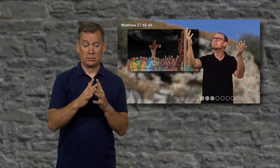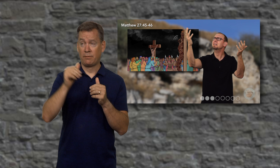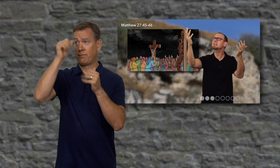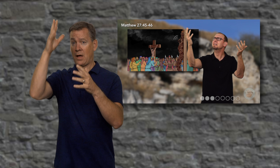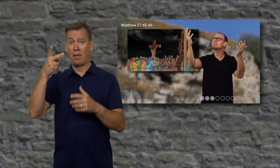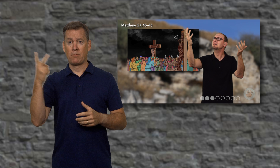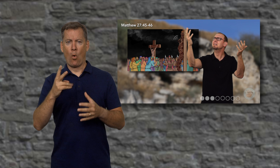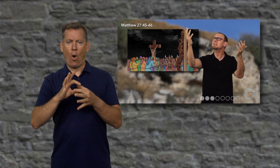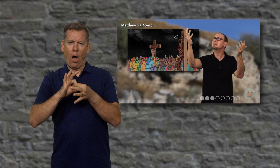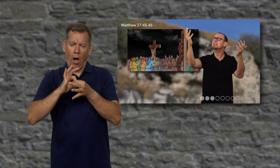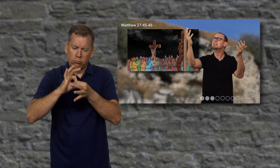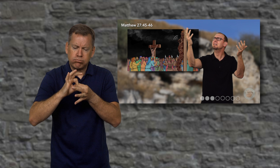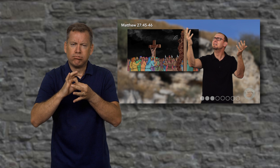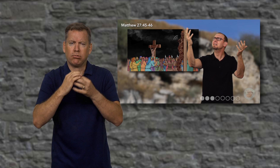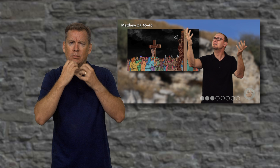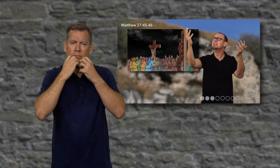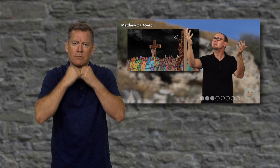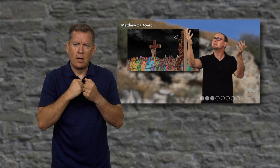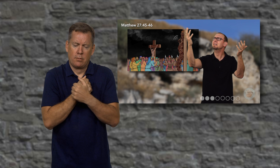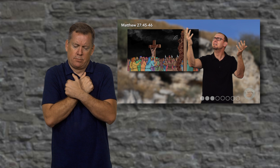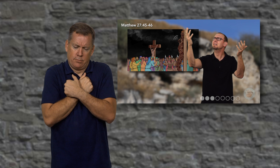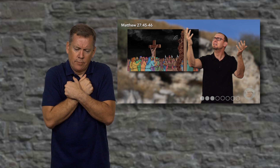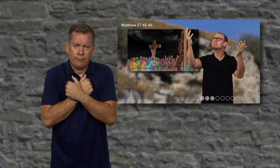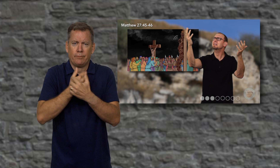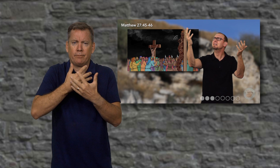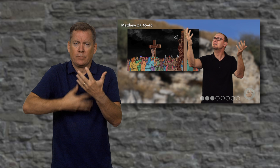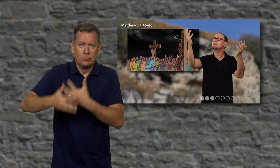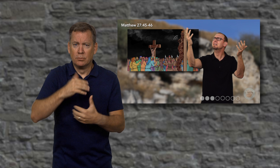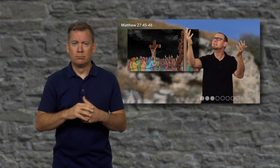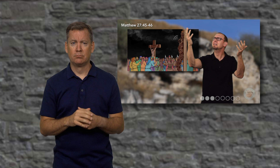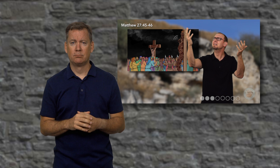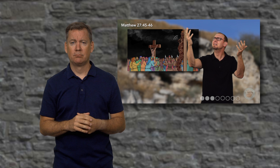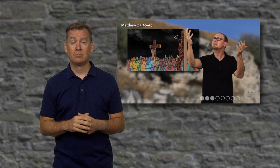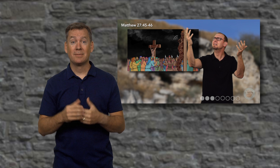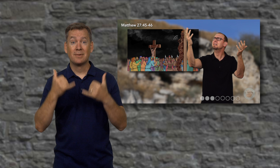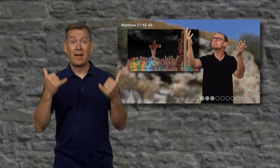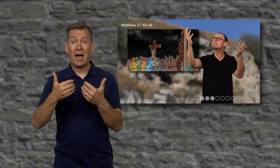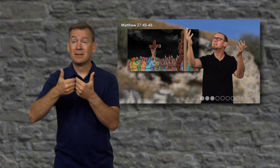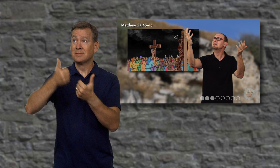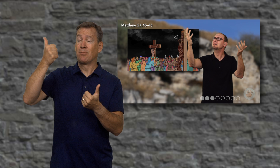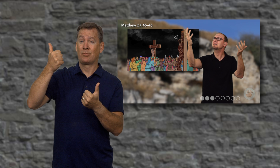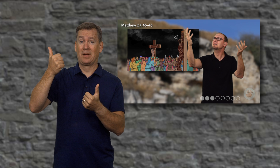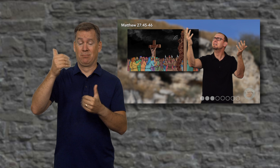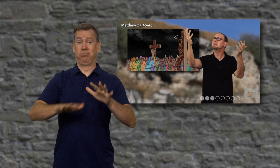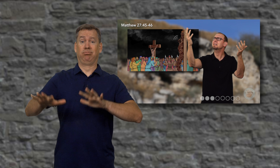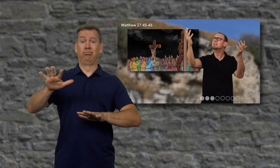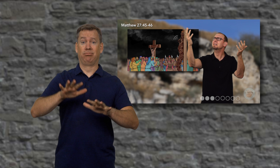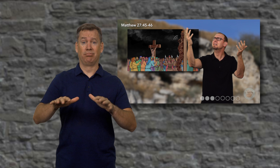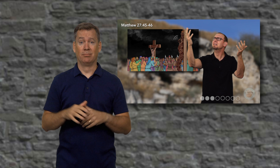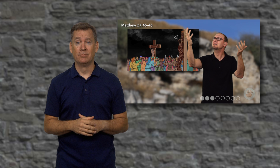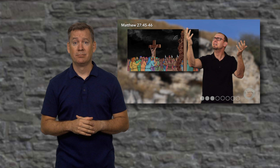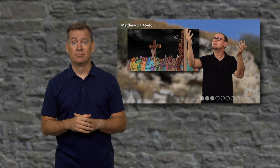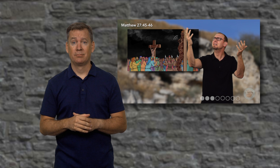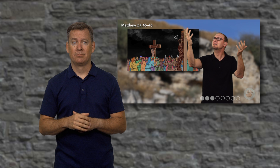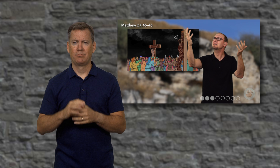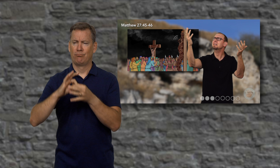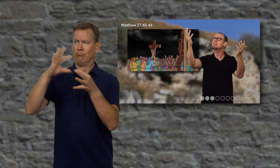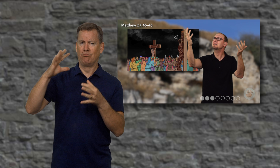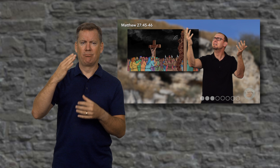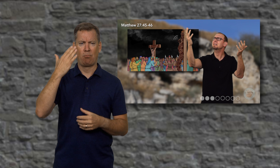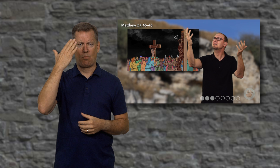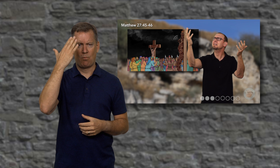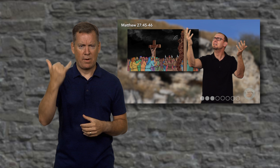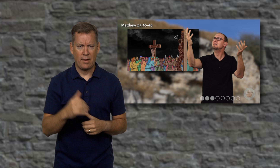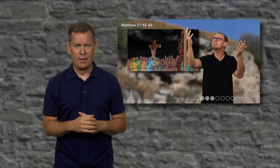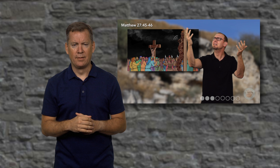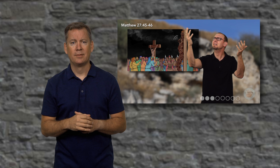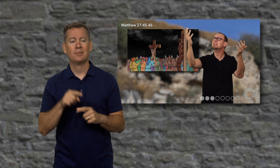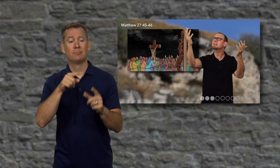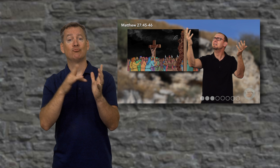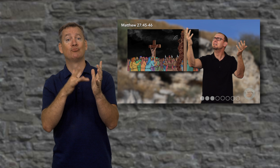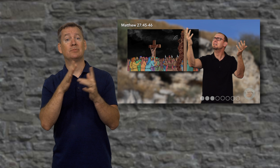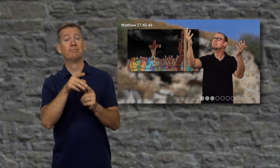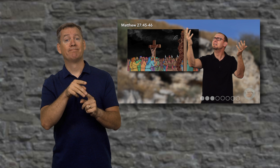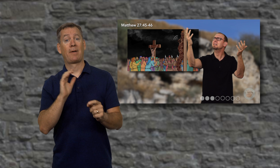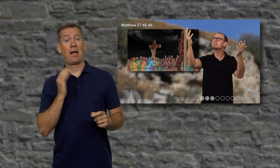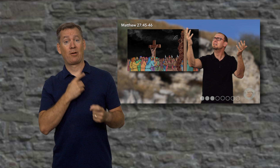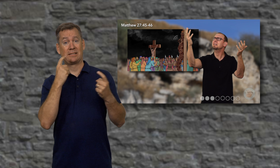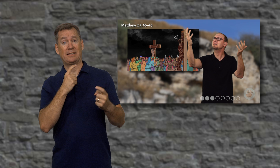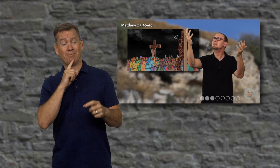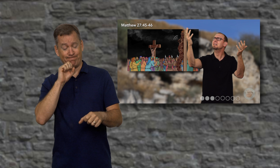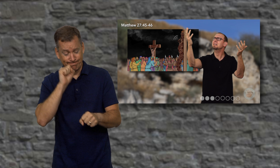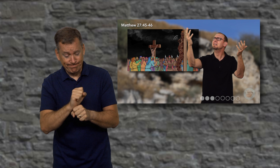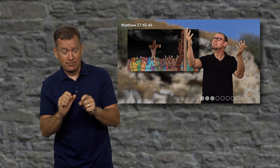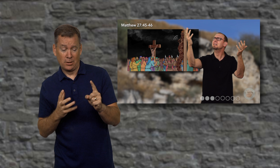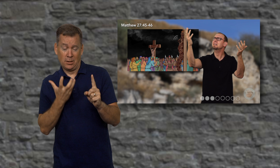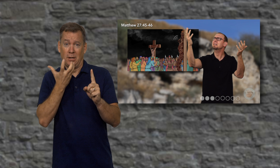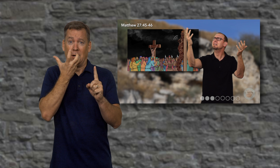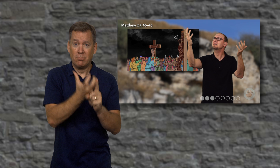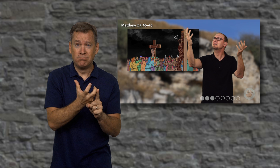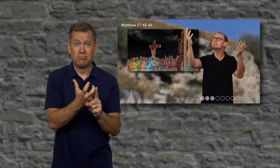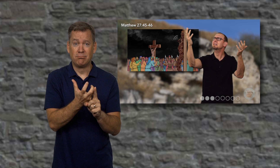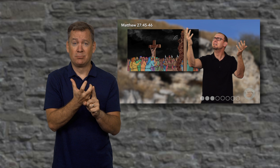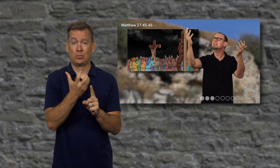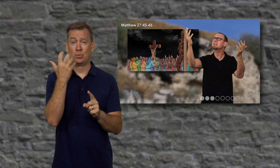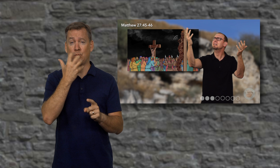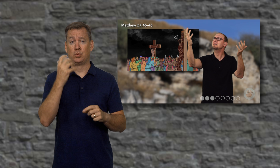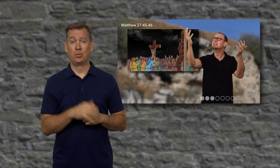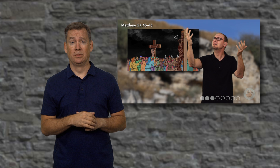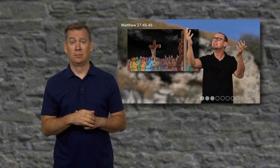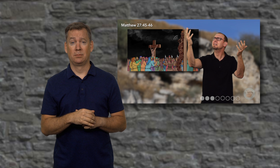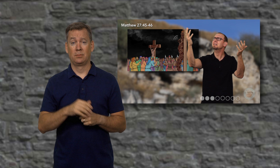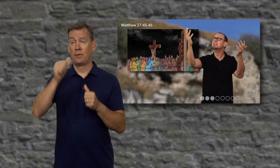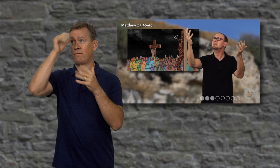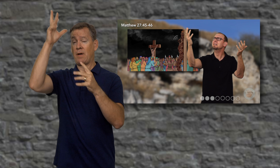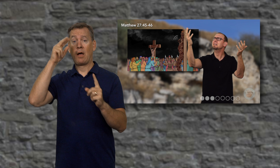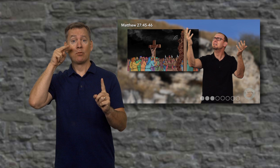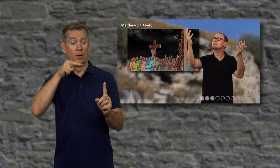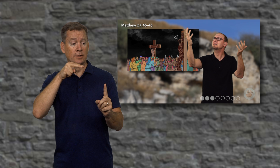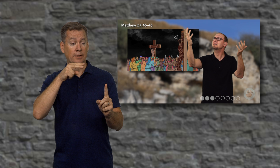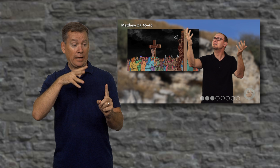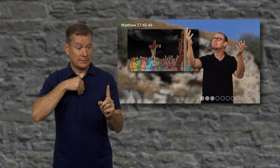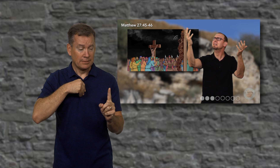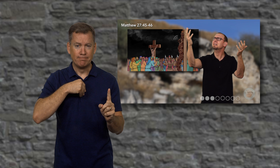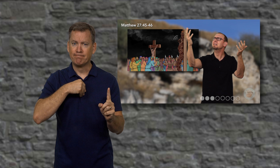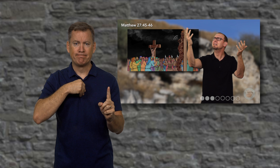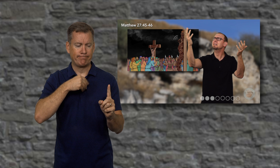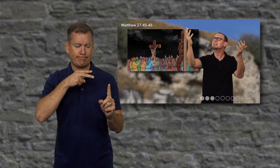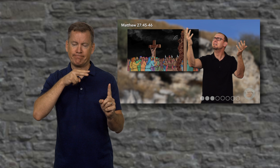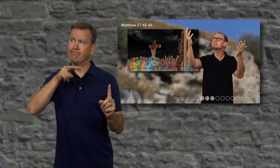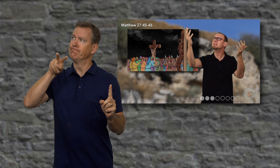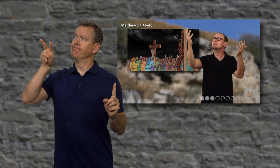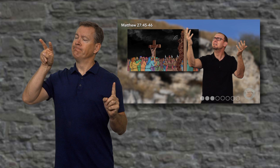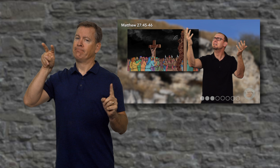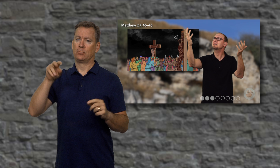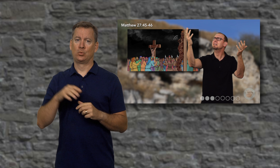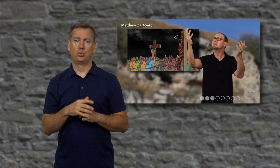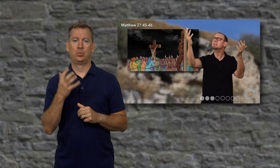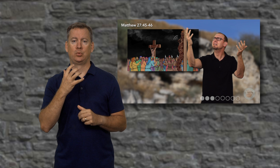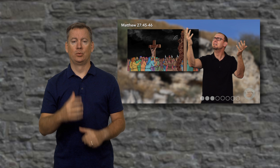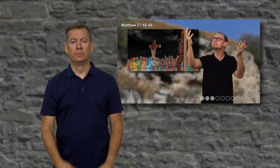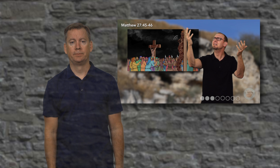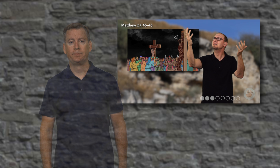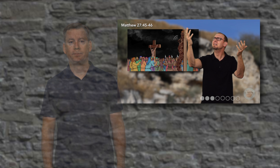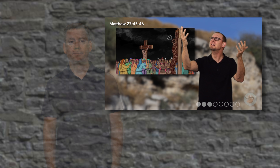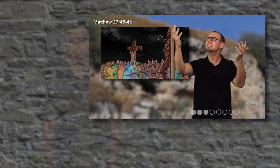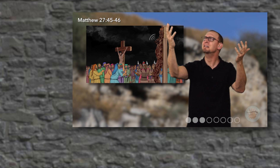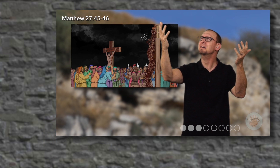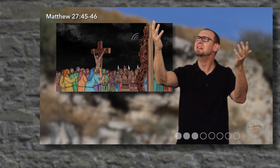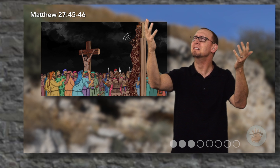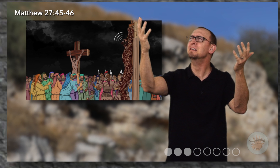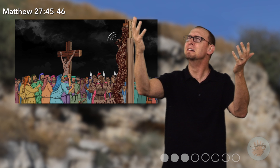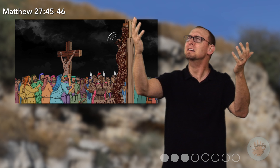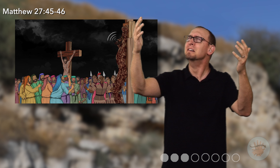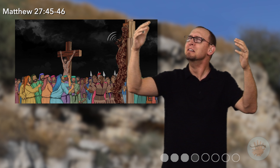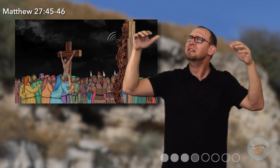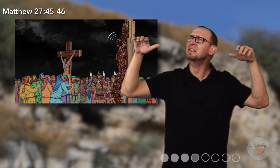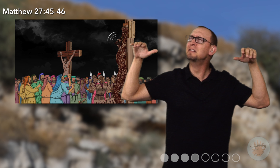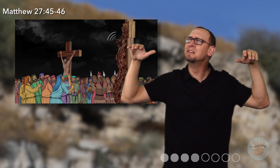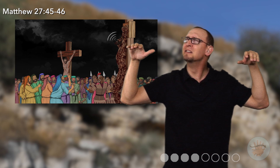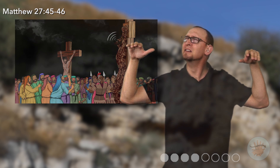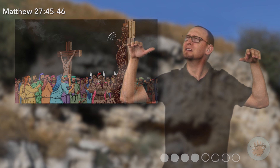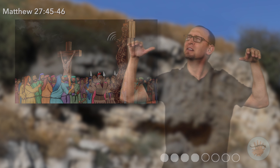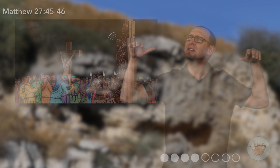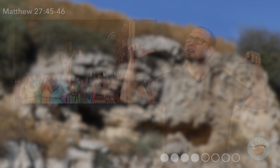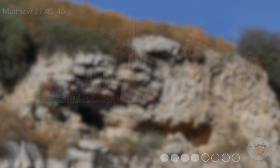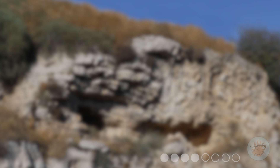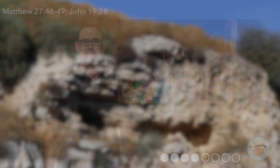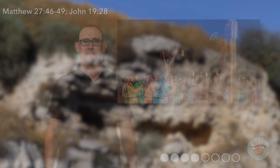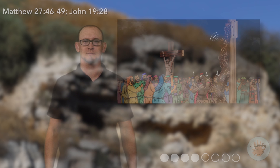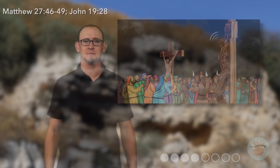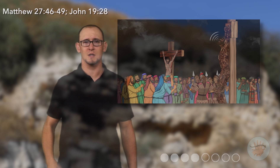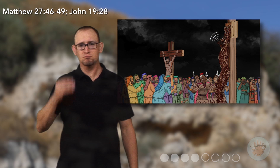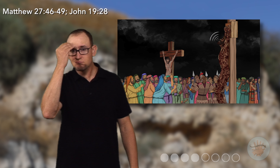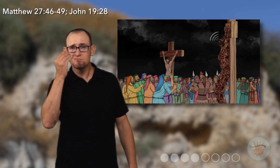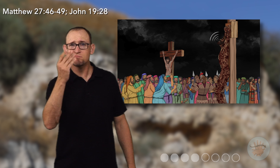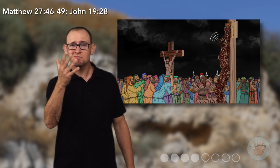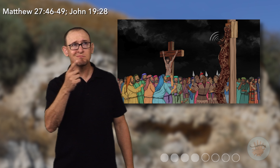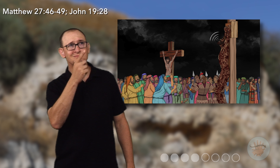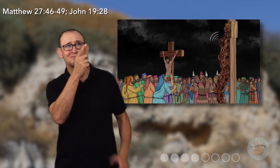which means, “My God, My God, why have You forsaken Me?”